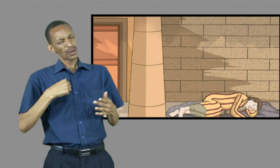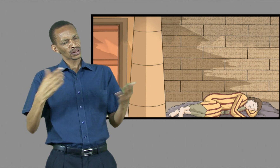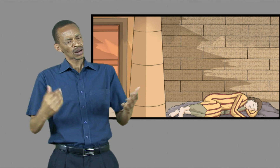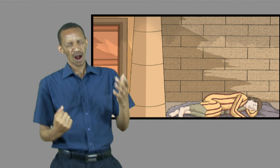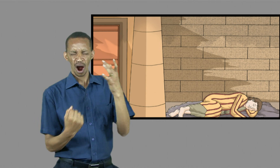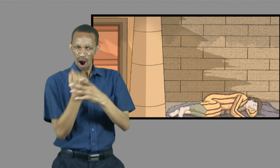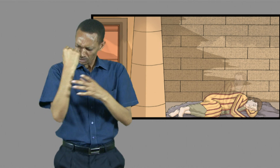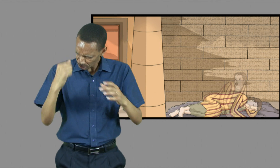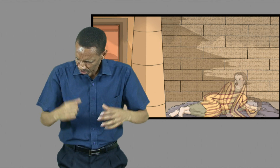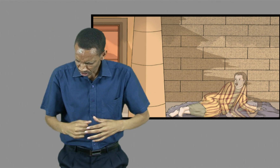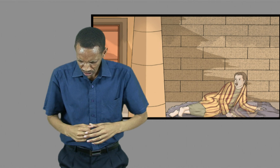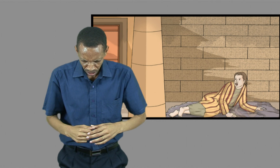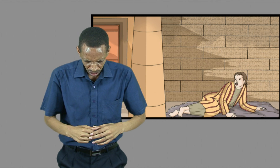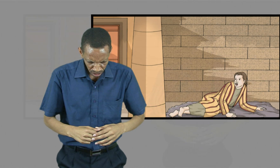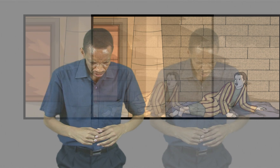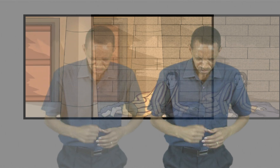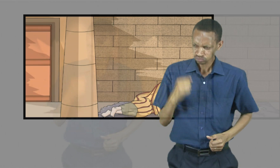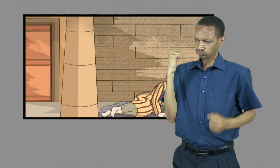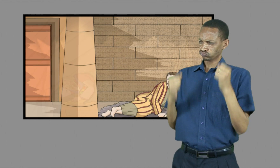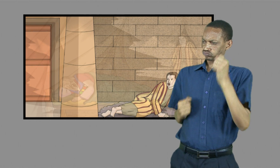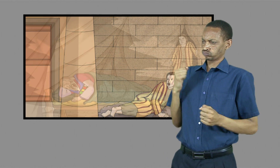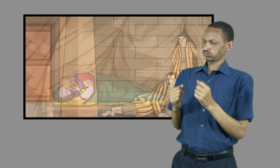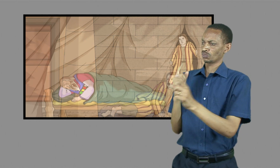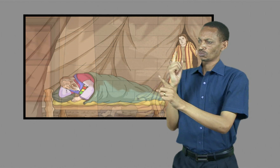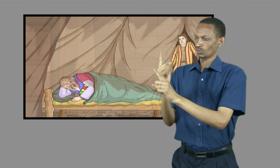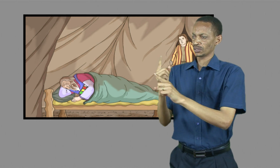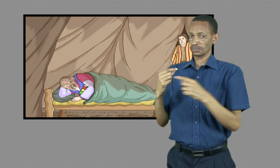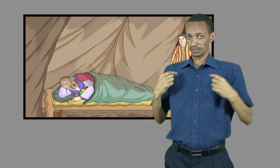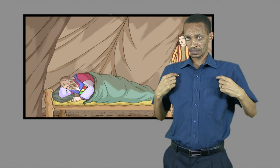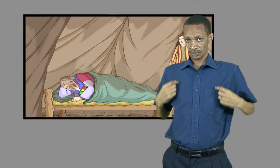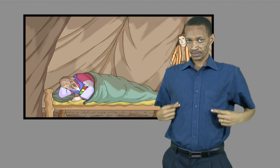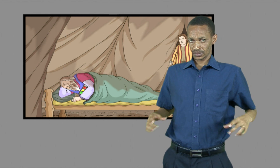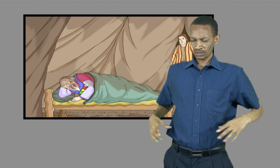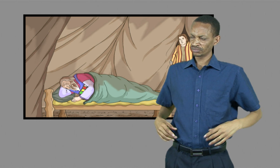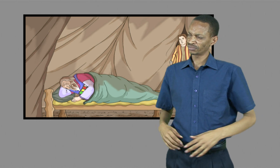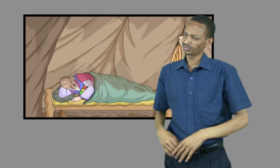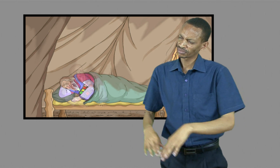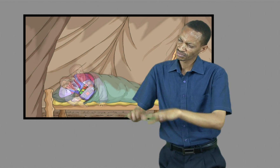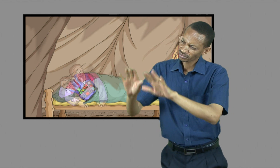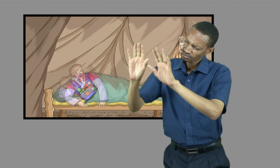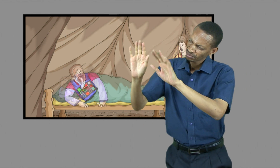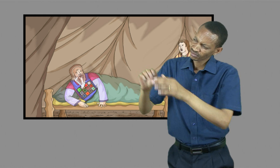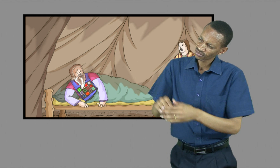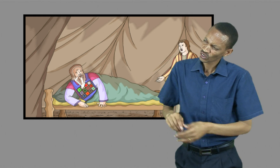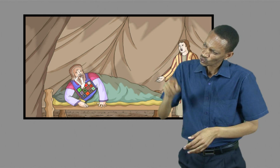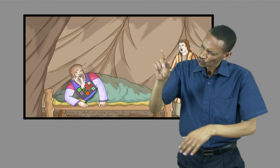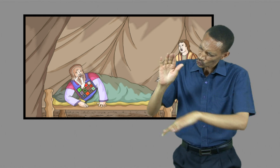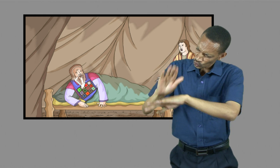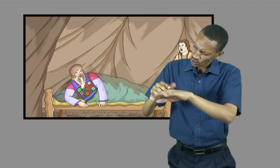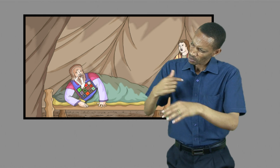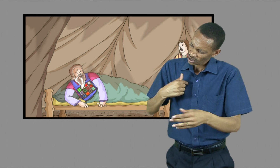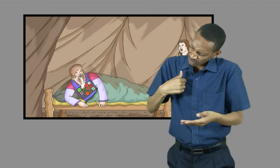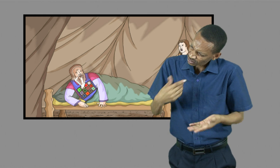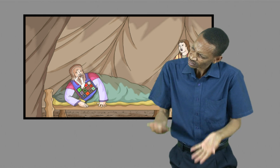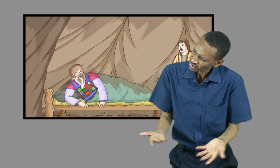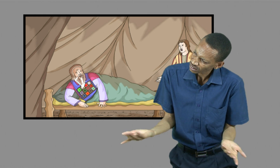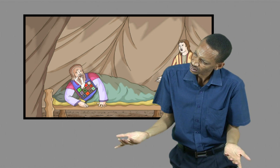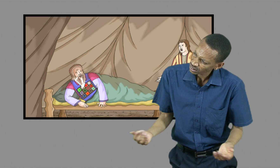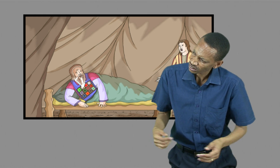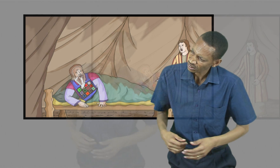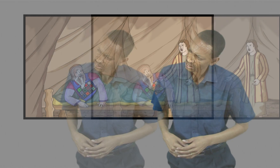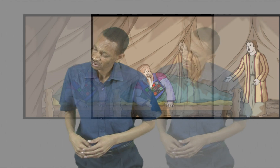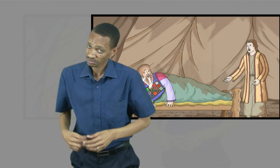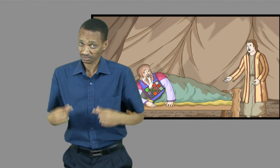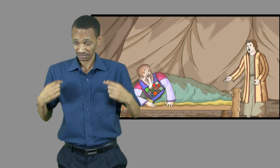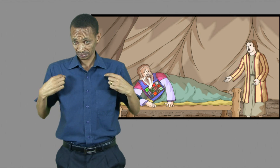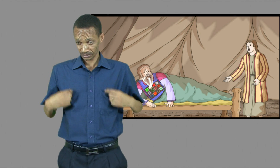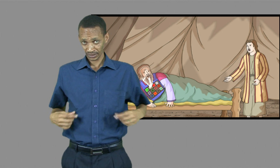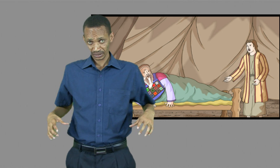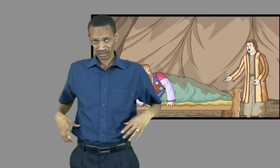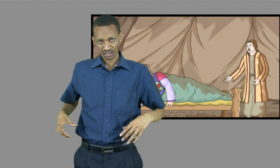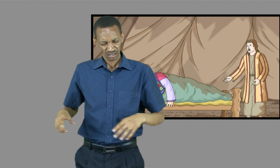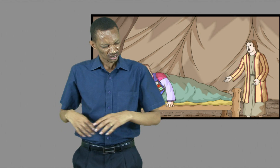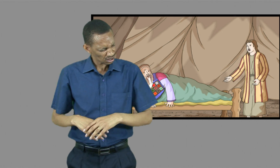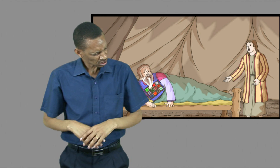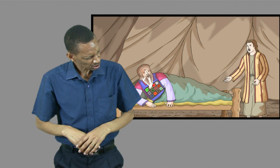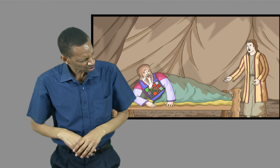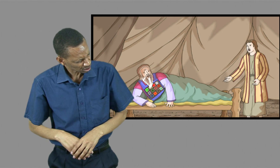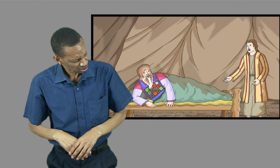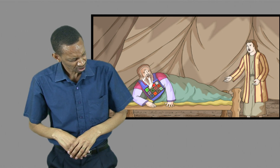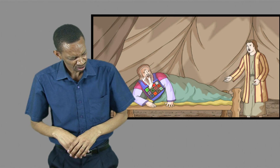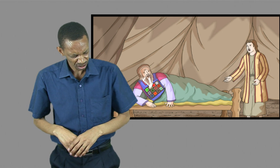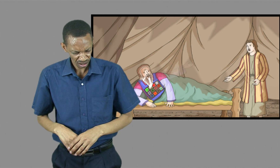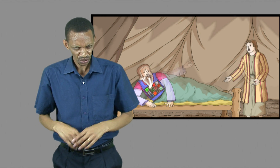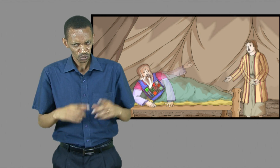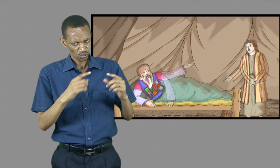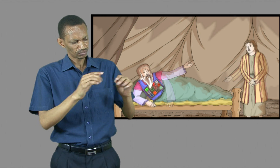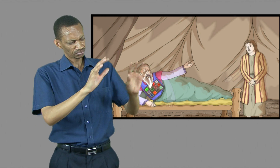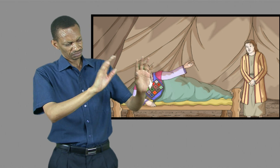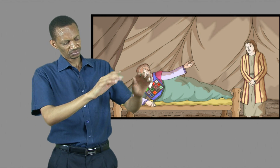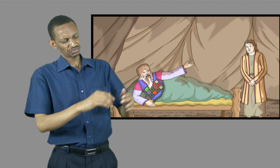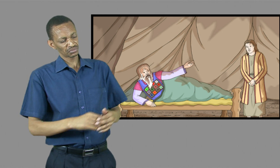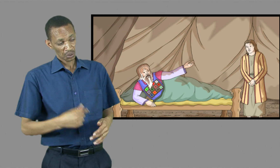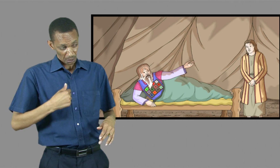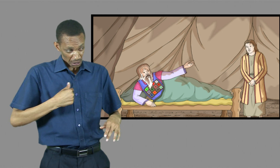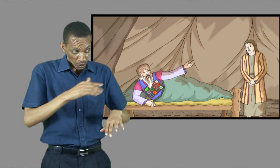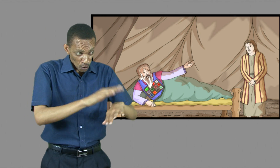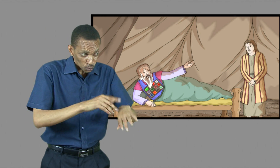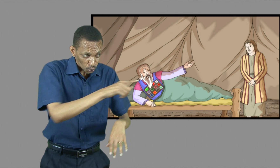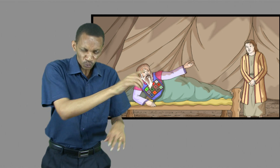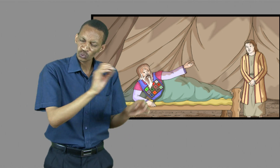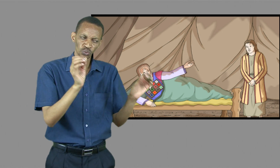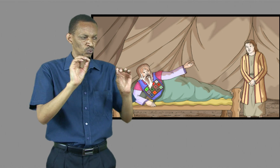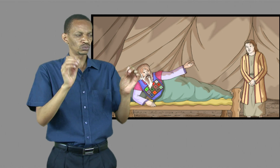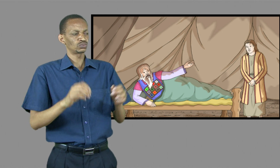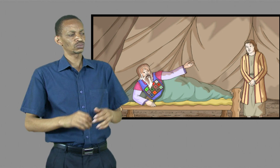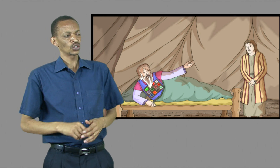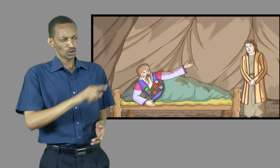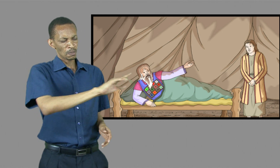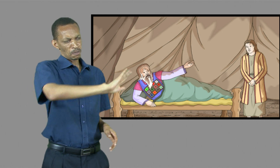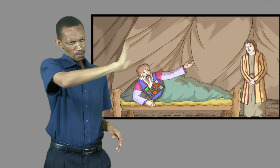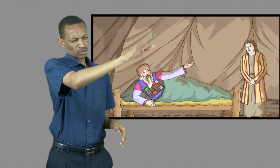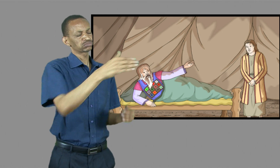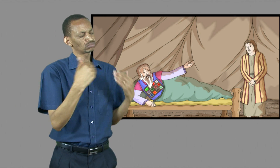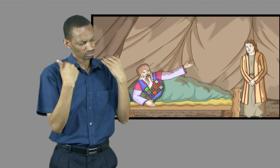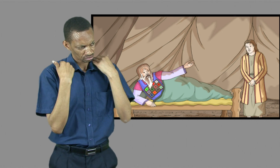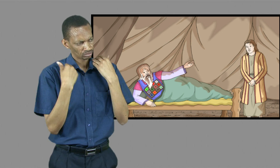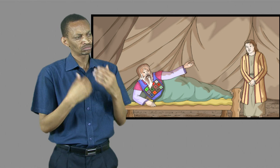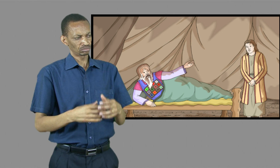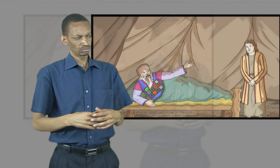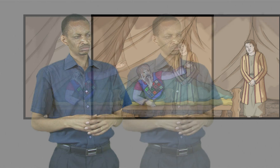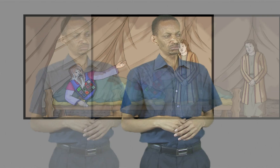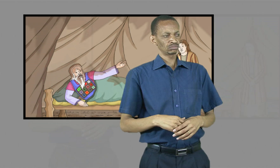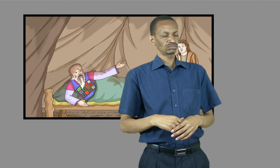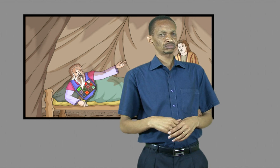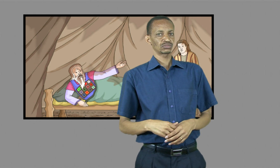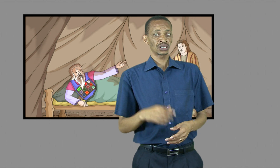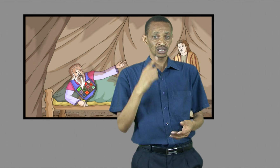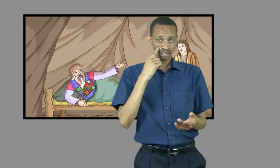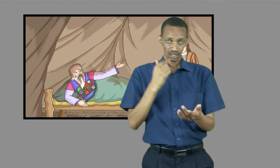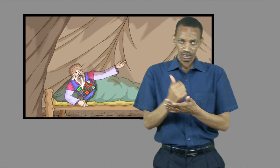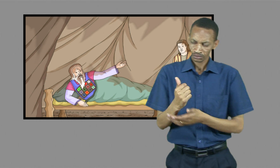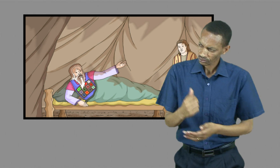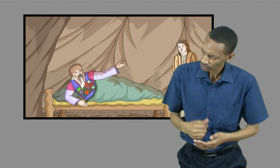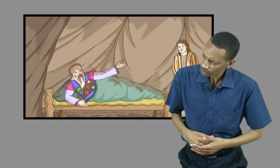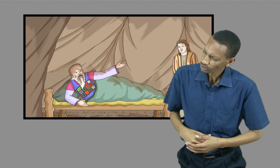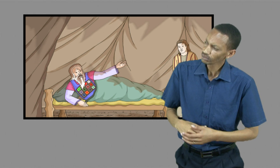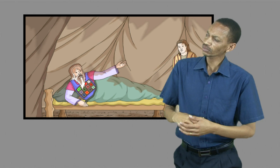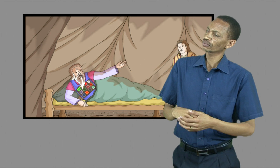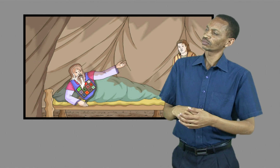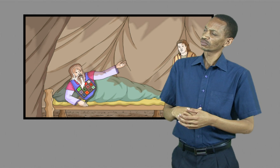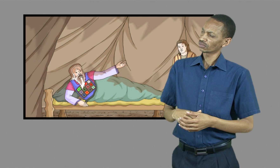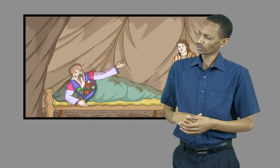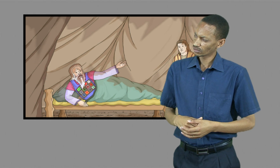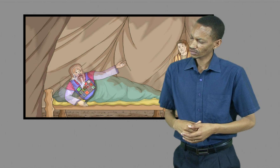He ran to Eli and said, “Here I am, for you have called me.” “I did not call,” Eli replied.